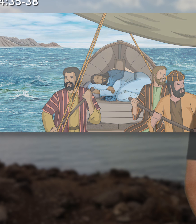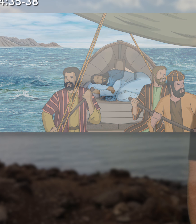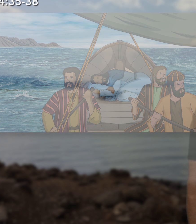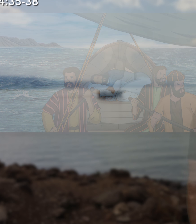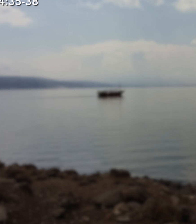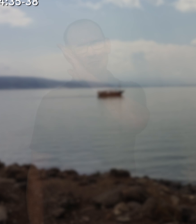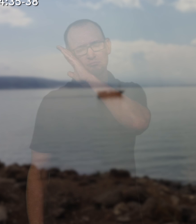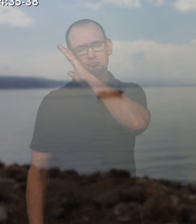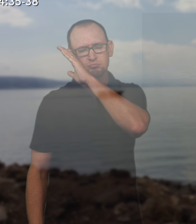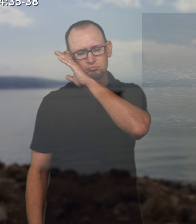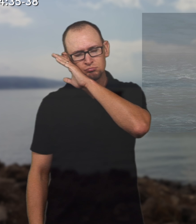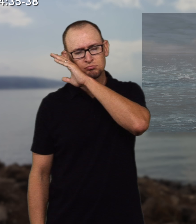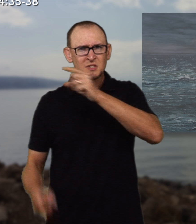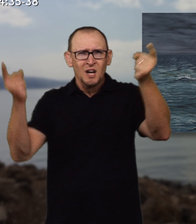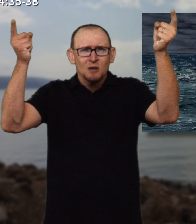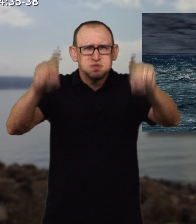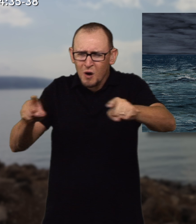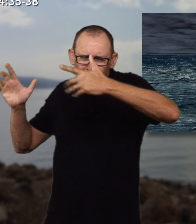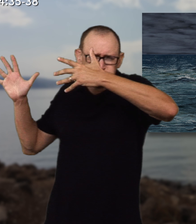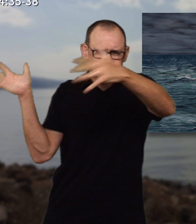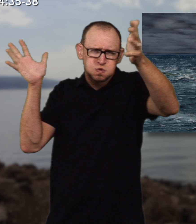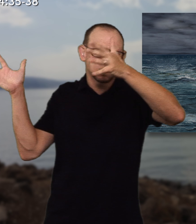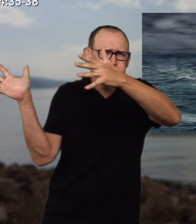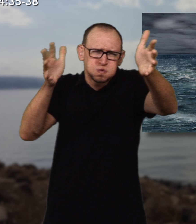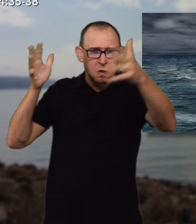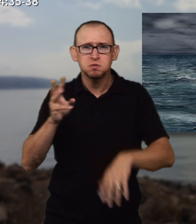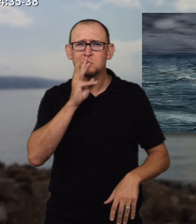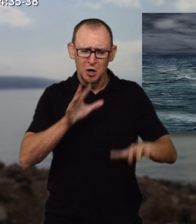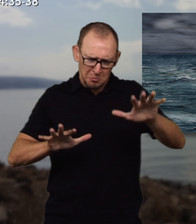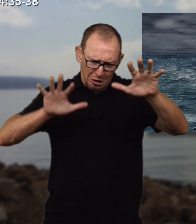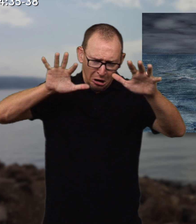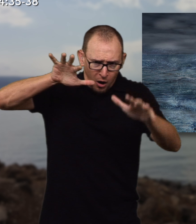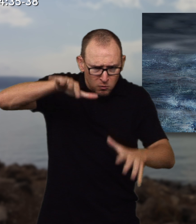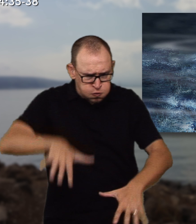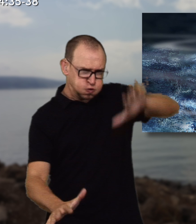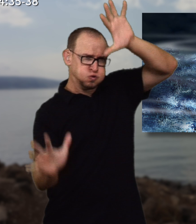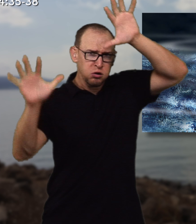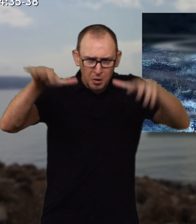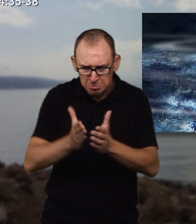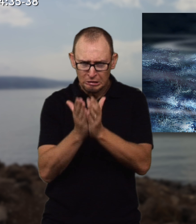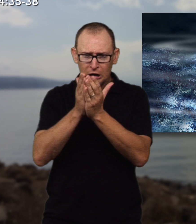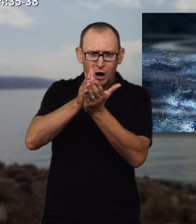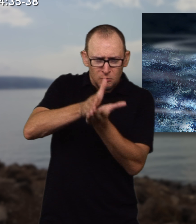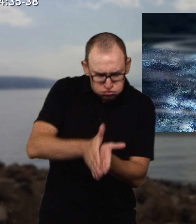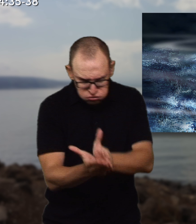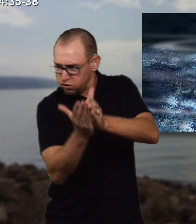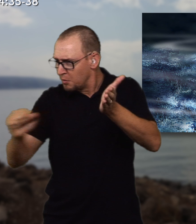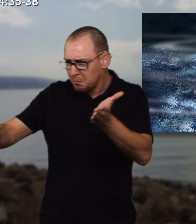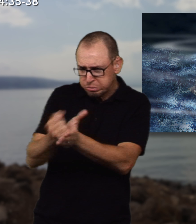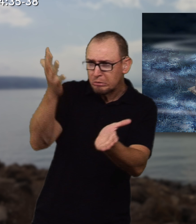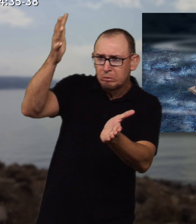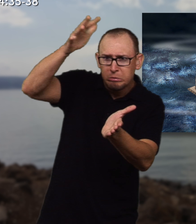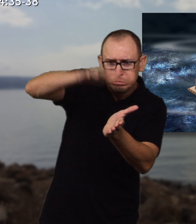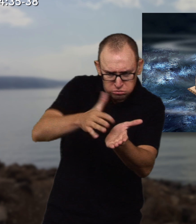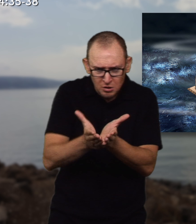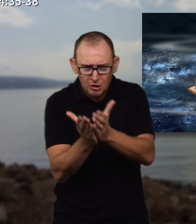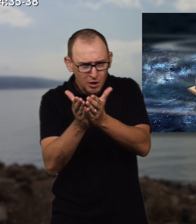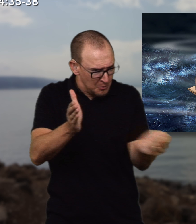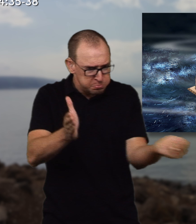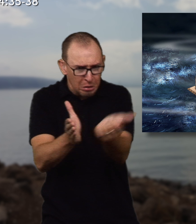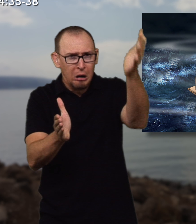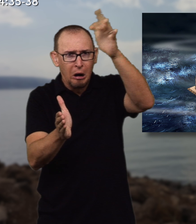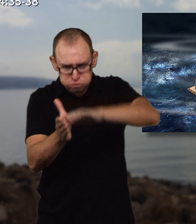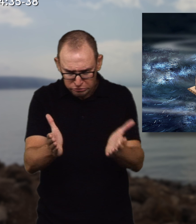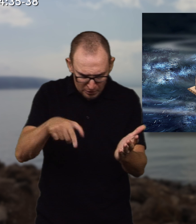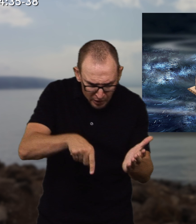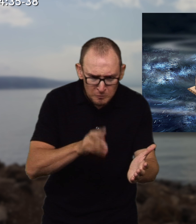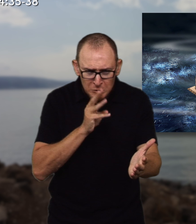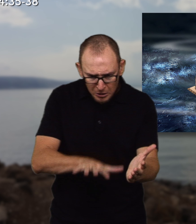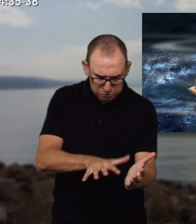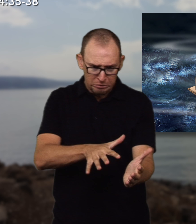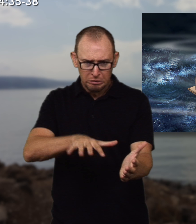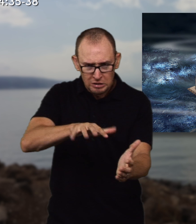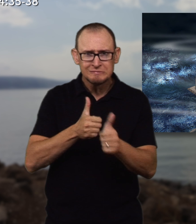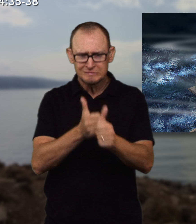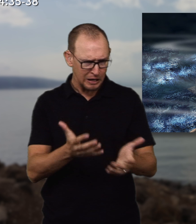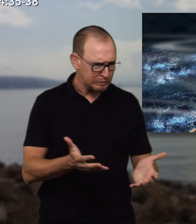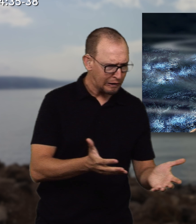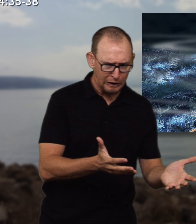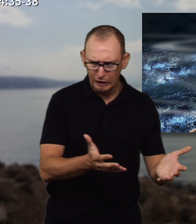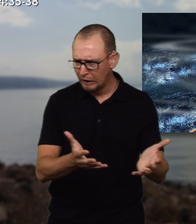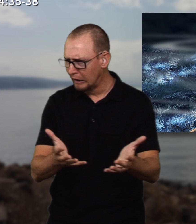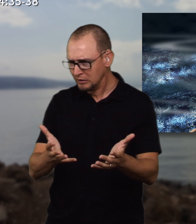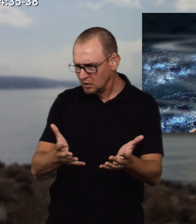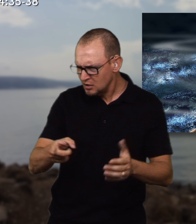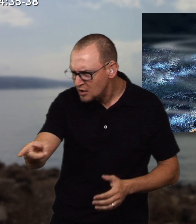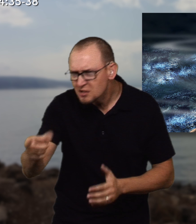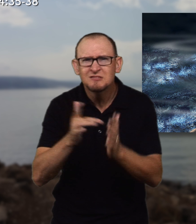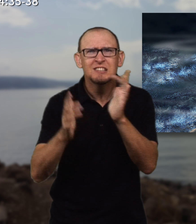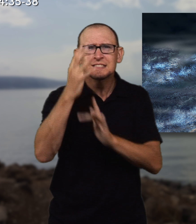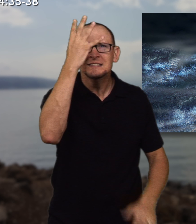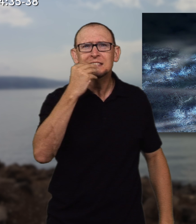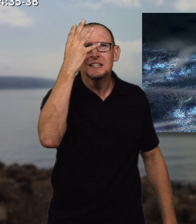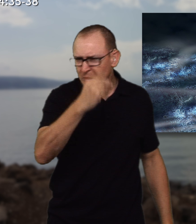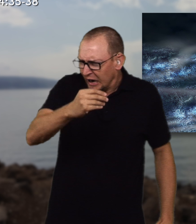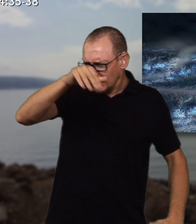Soon a violent windstorm came up, and the waves were breaking over the boat, so that it was being swamped. But Jesus was in the stern, sleeping on the cushion.